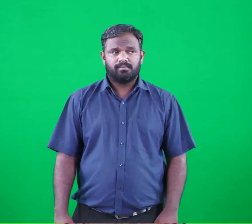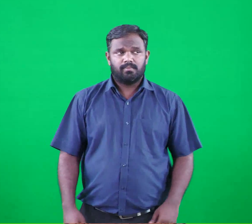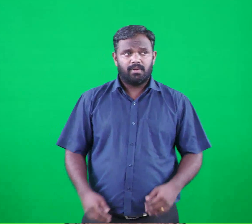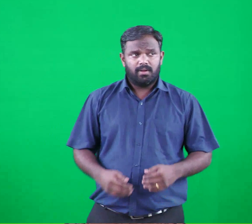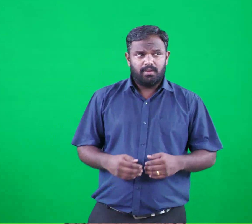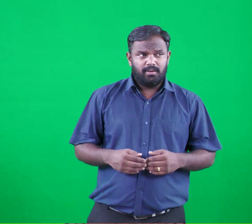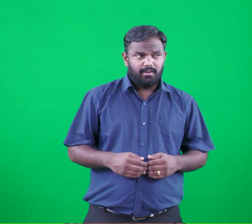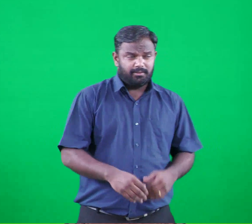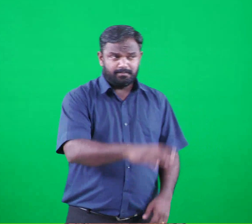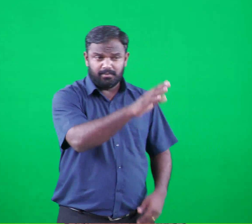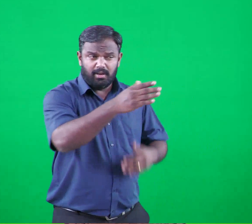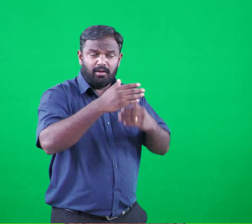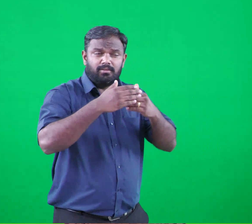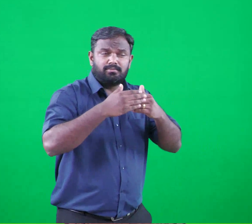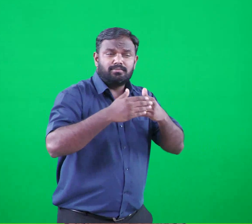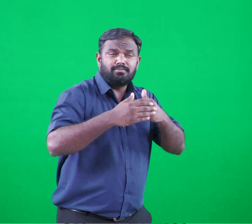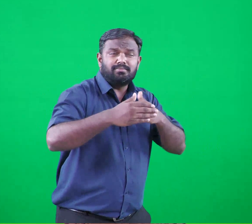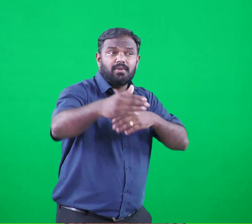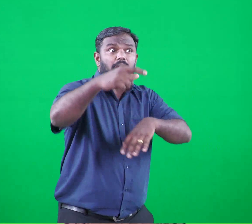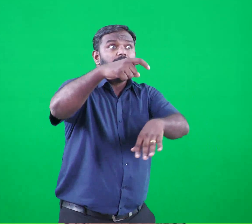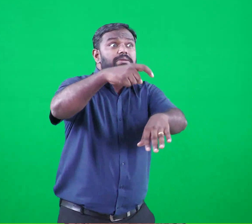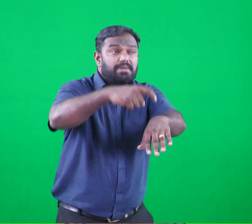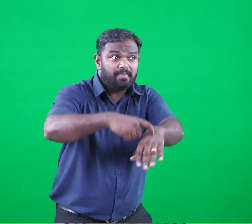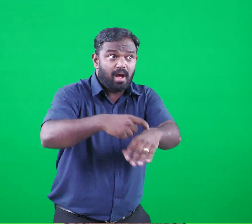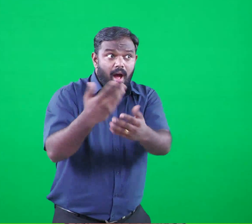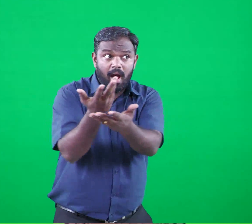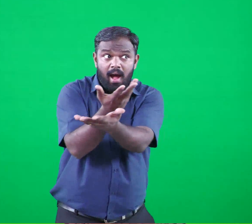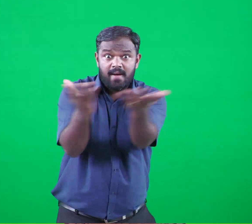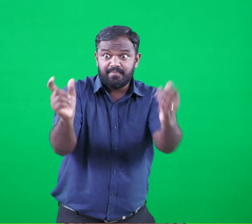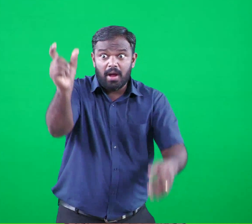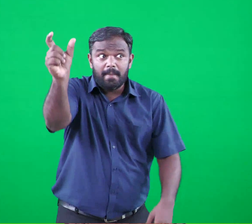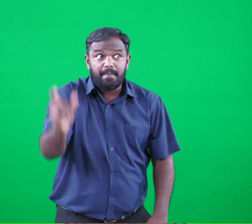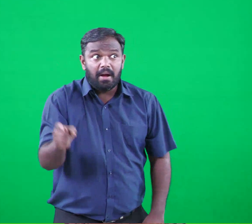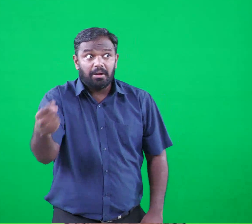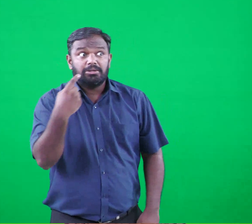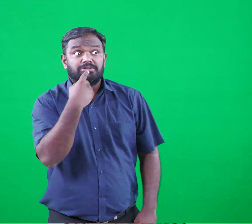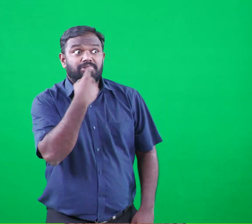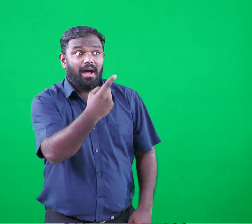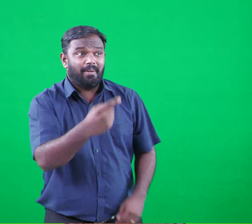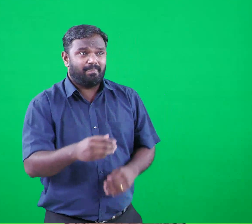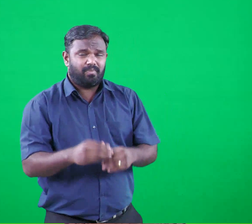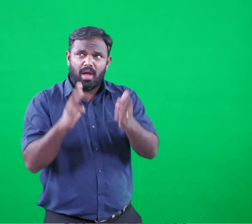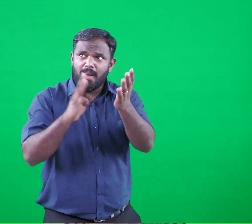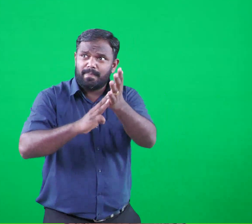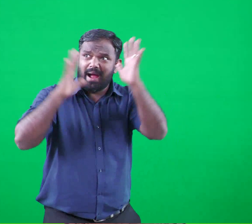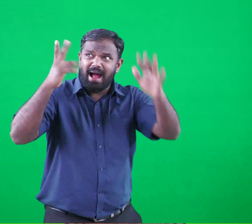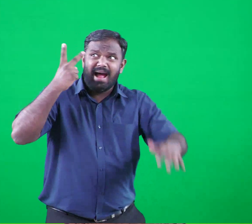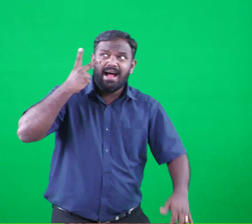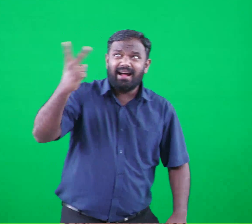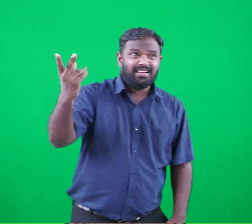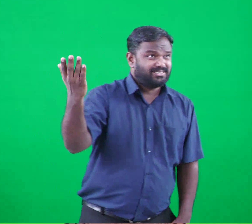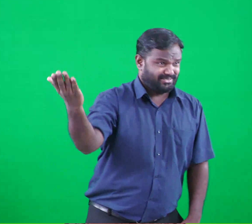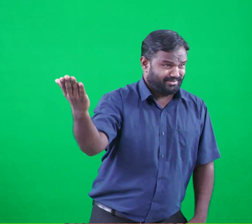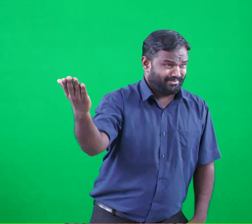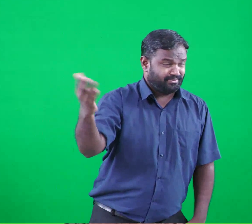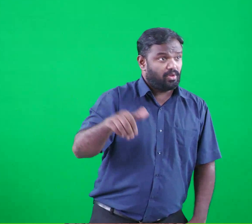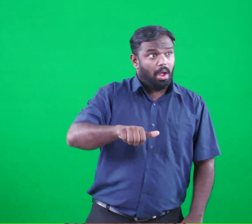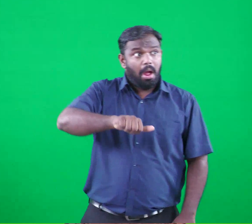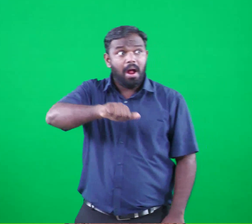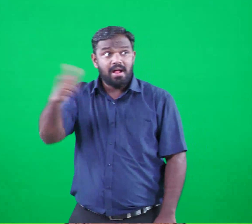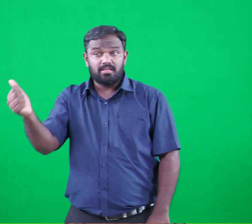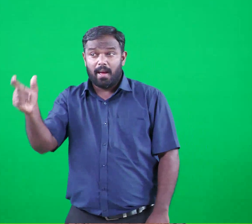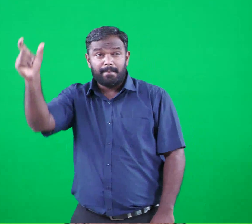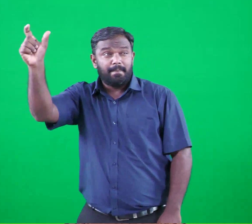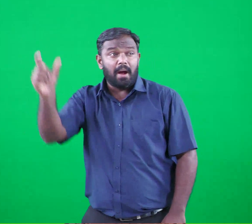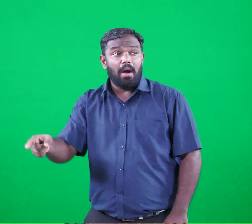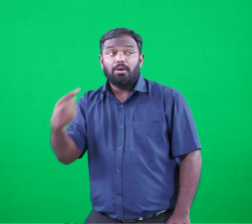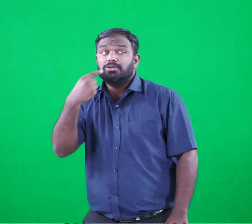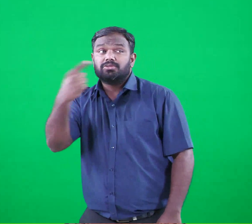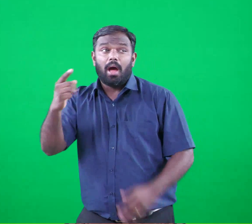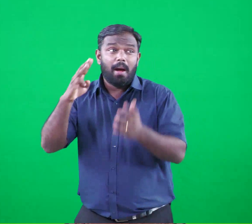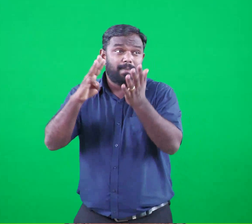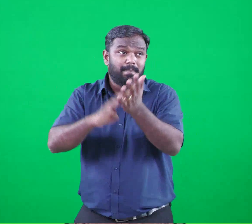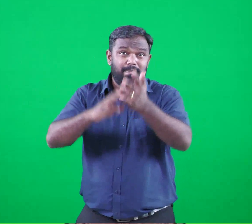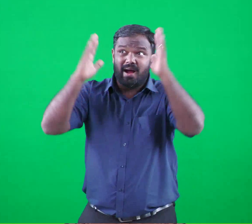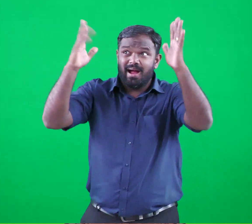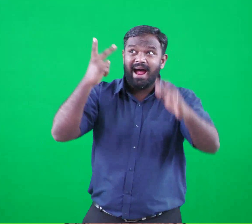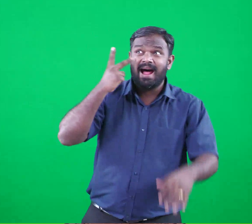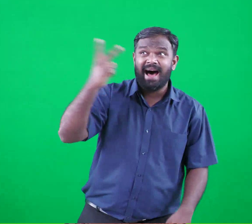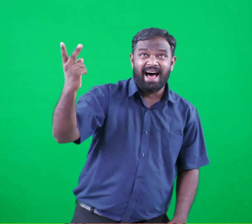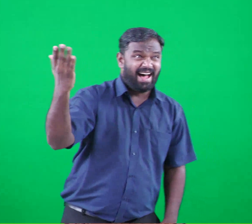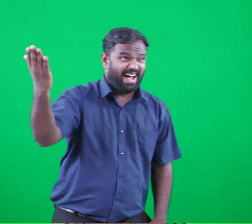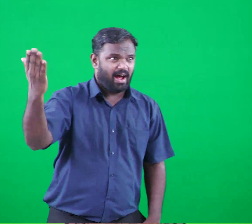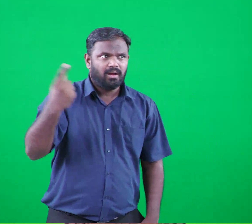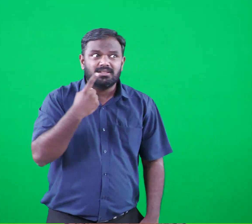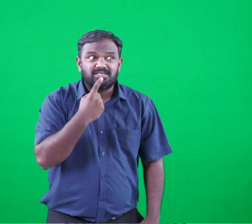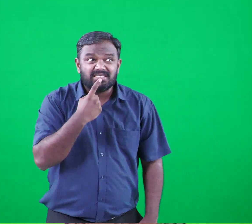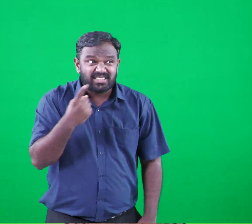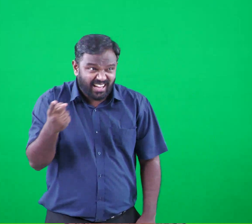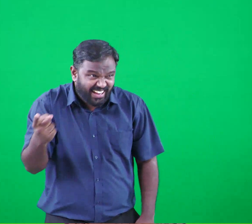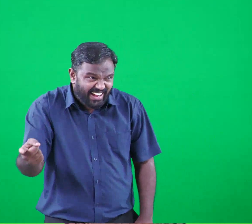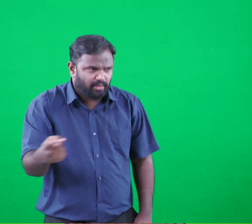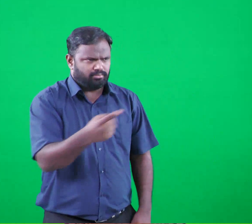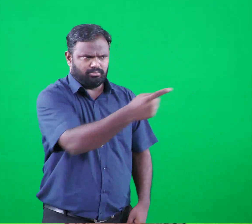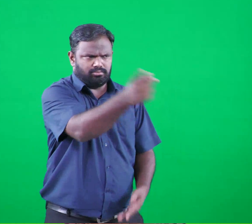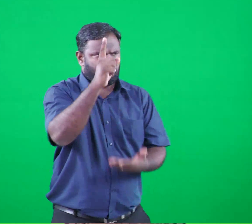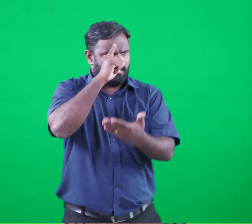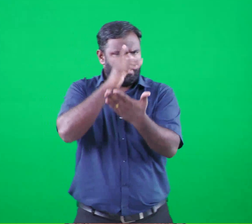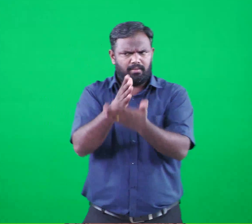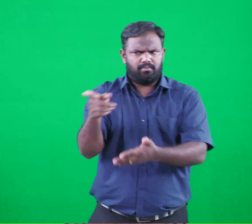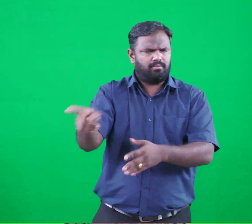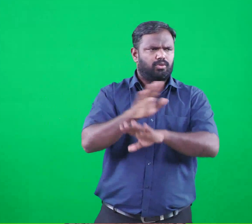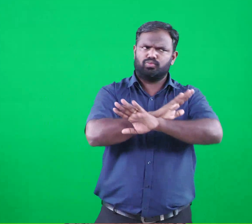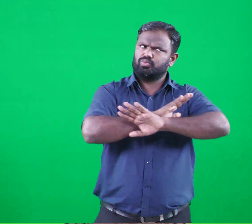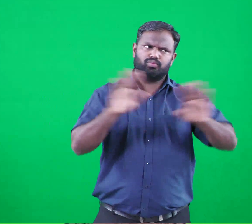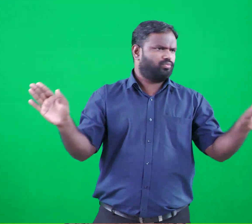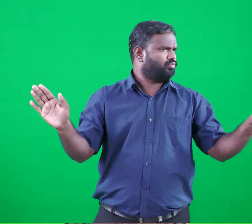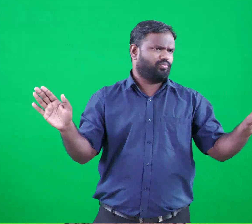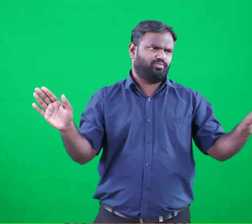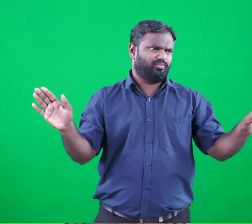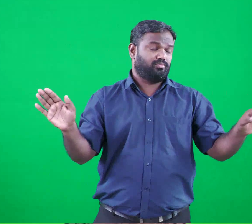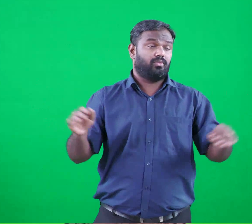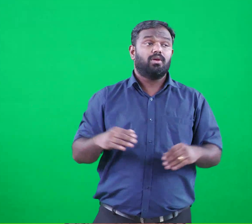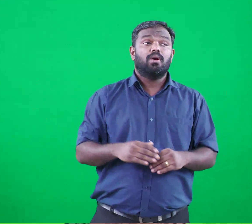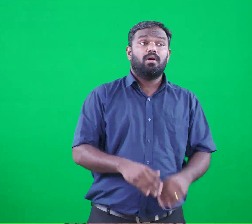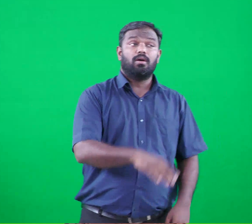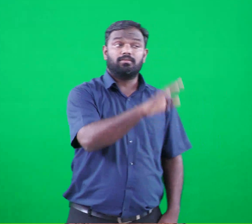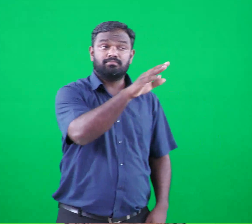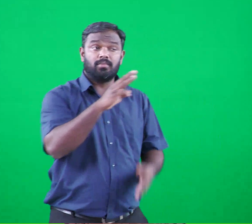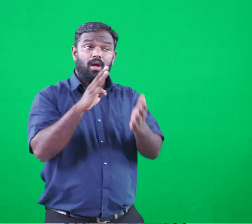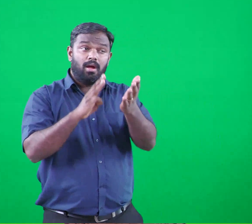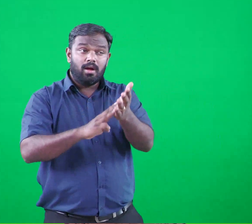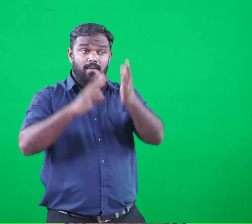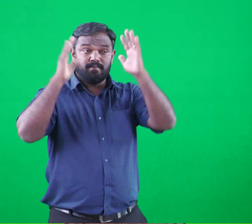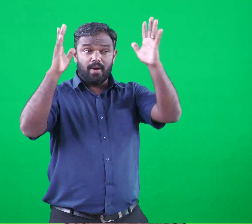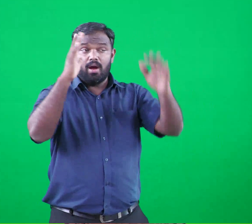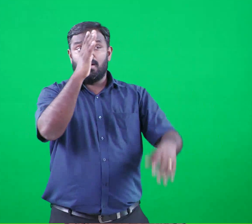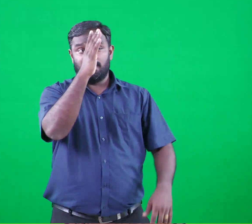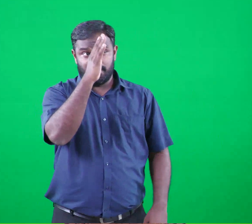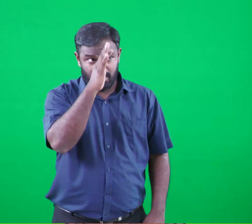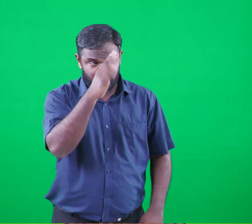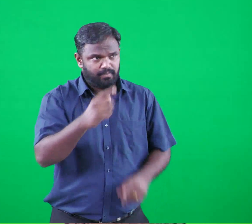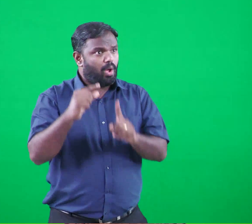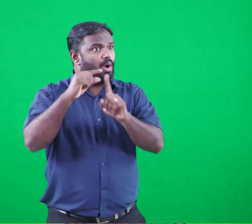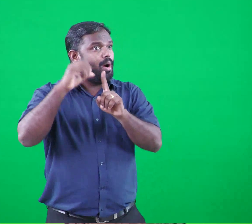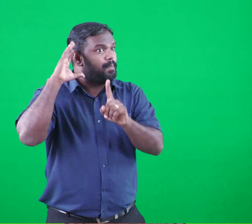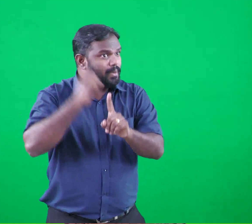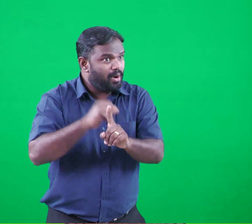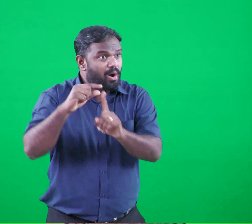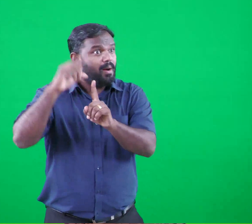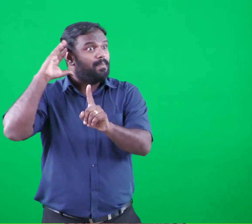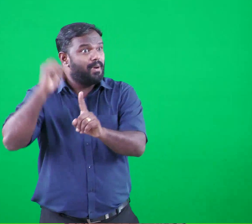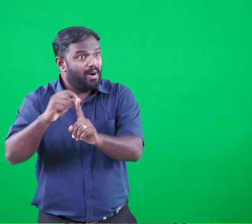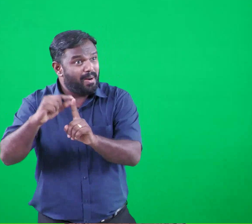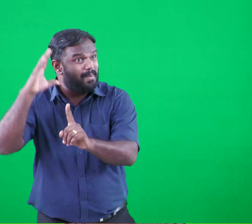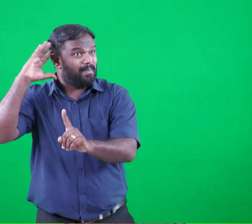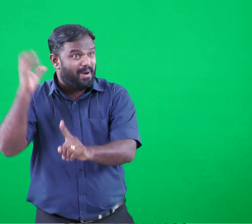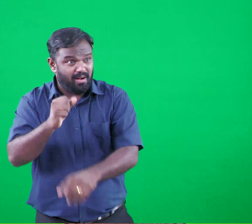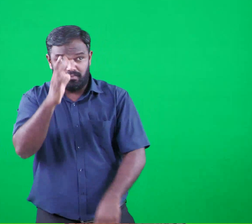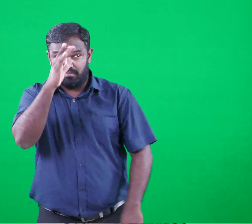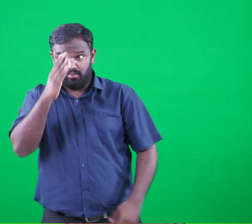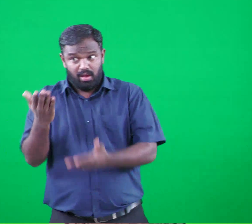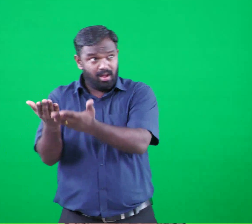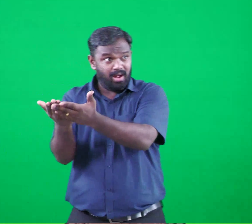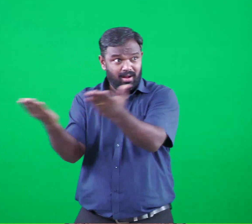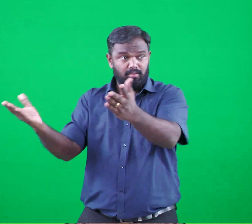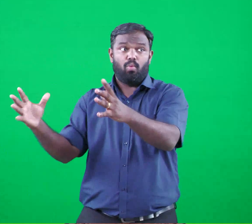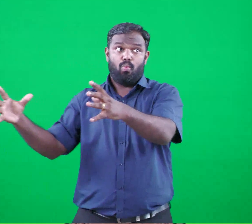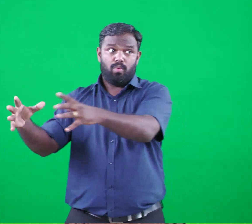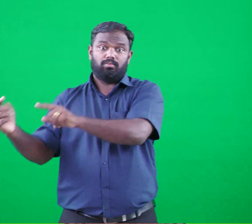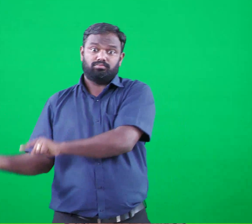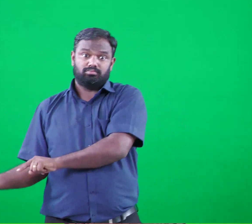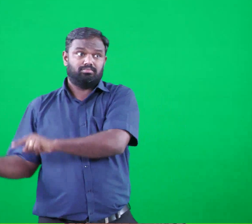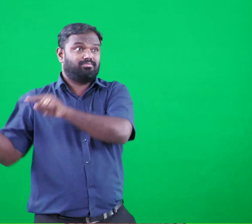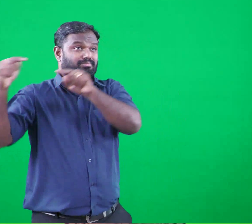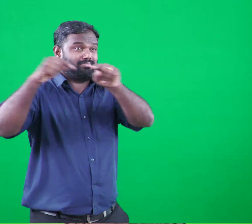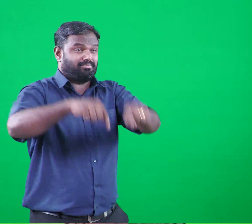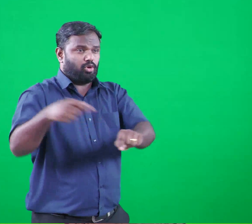At that time if anyone says to you, ' Look, here is the Christ!' or ' There He is!' do not believe it.